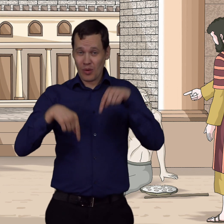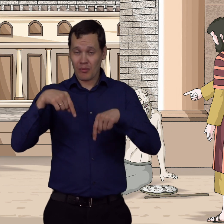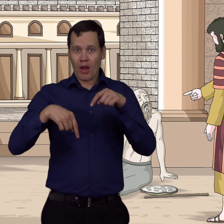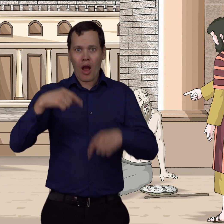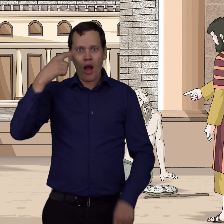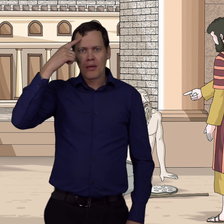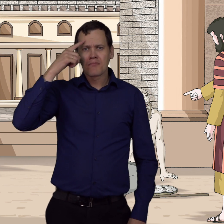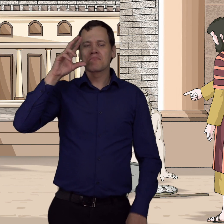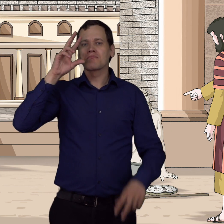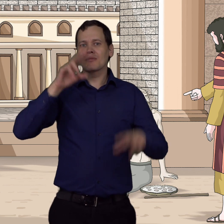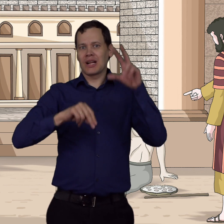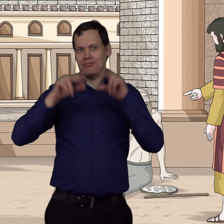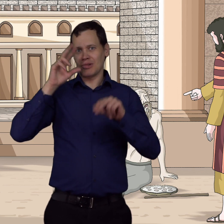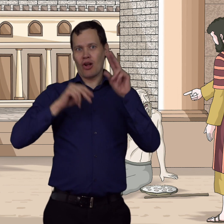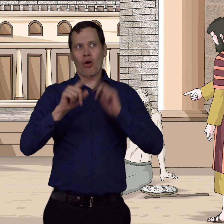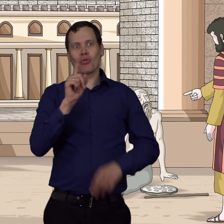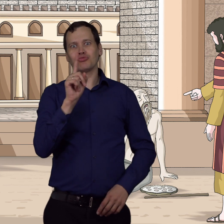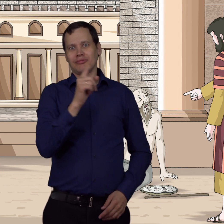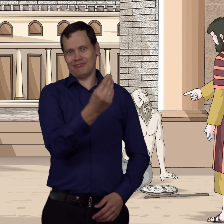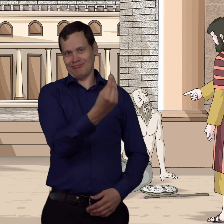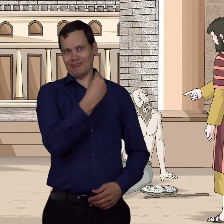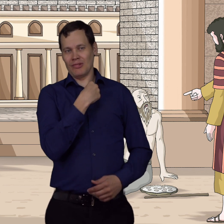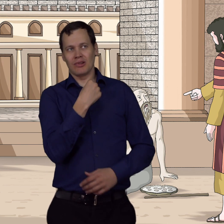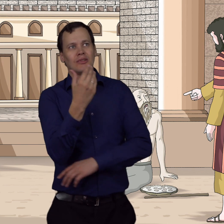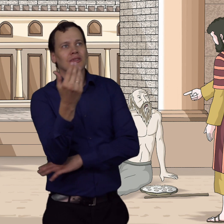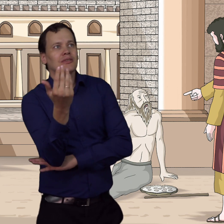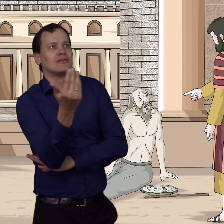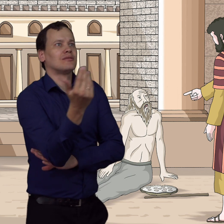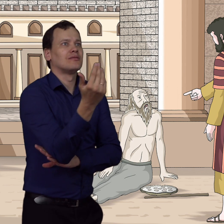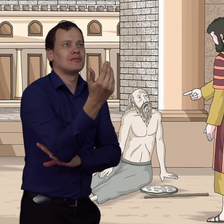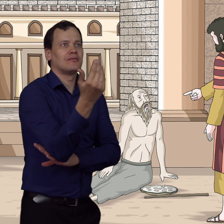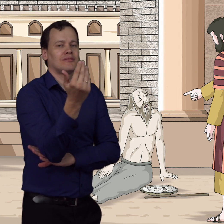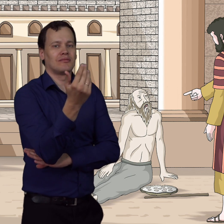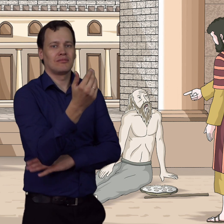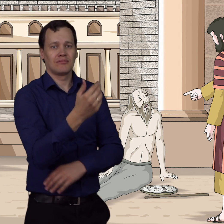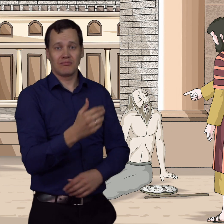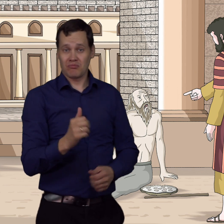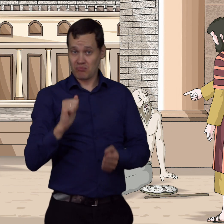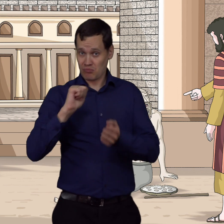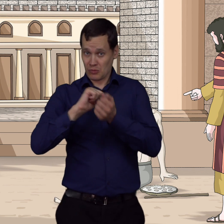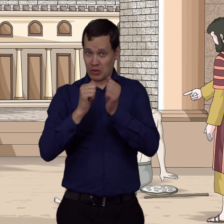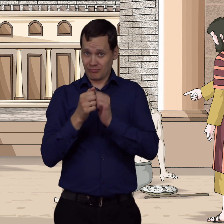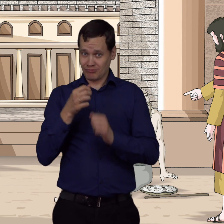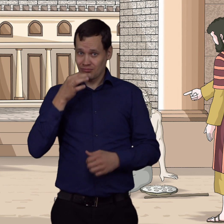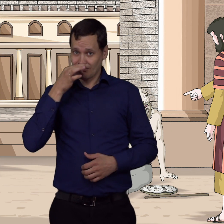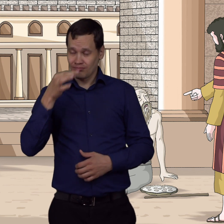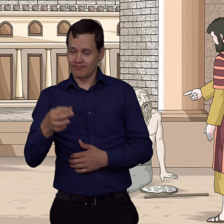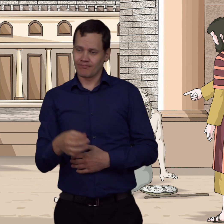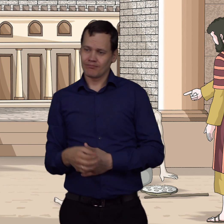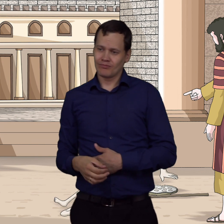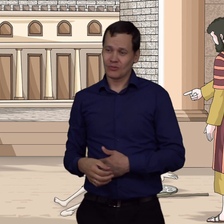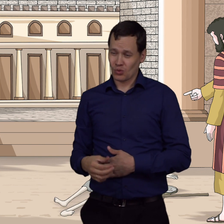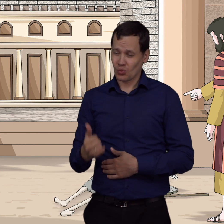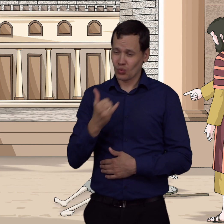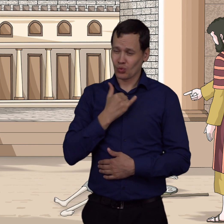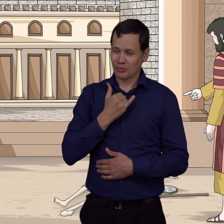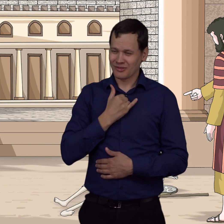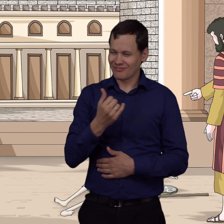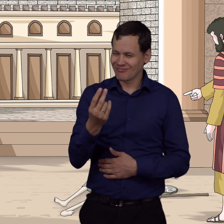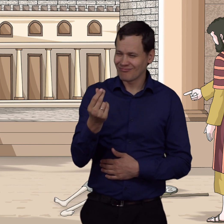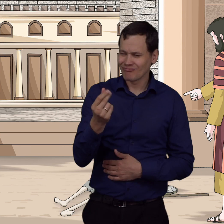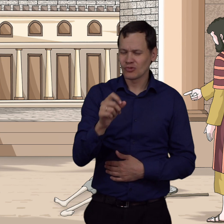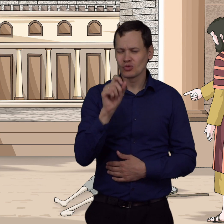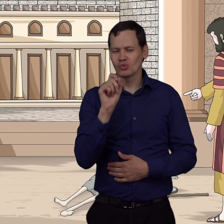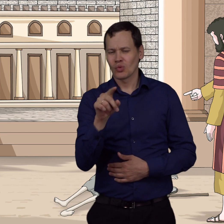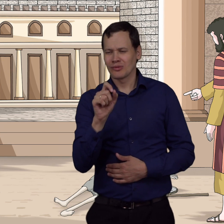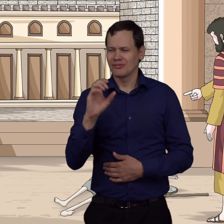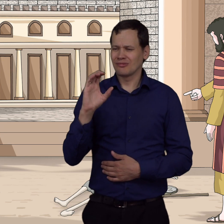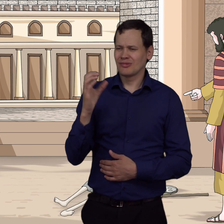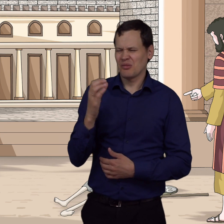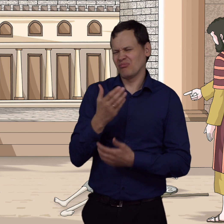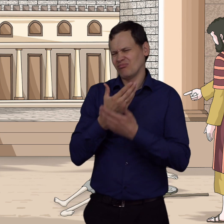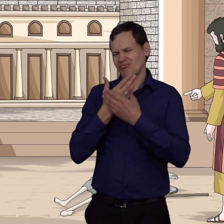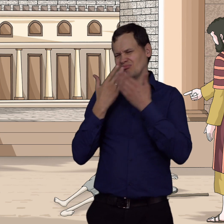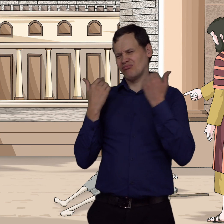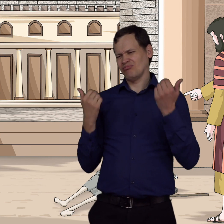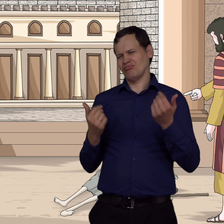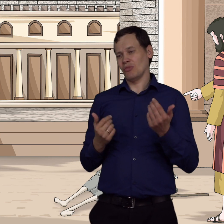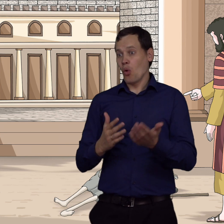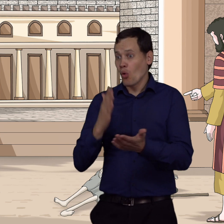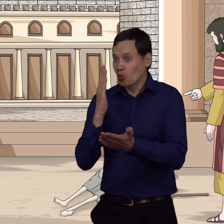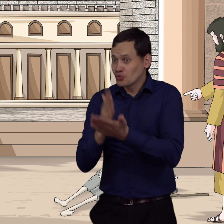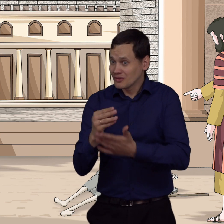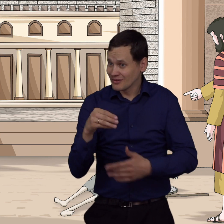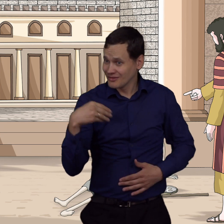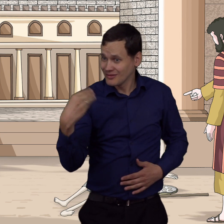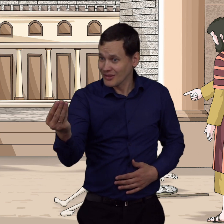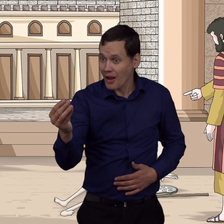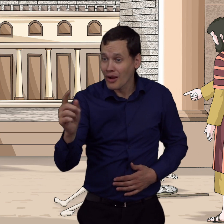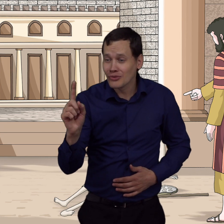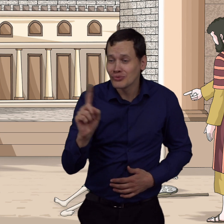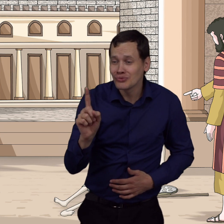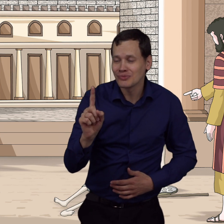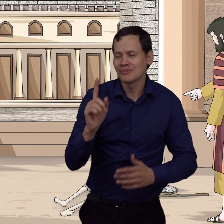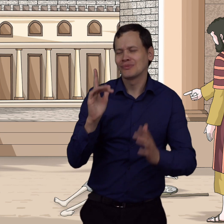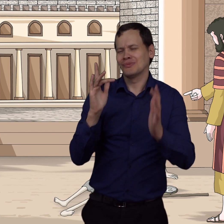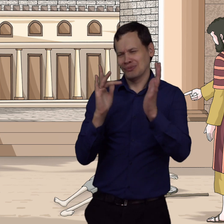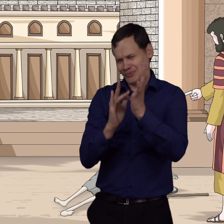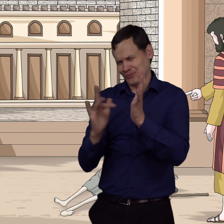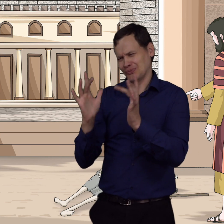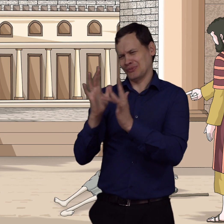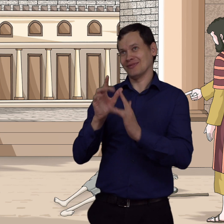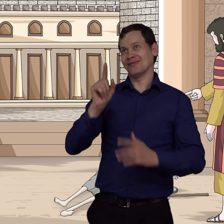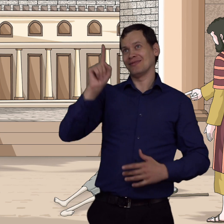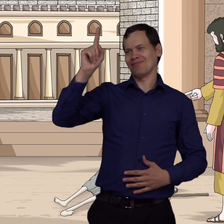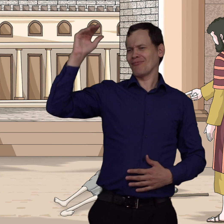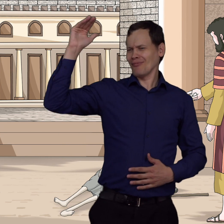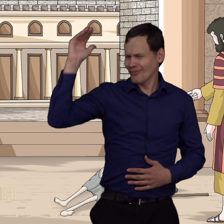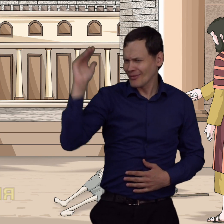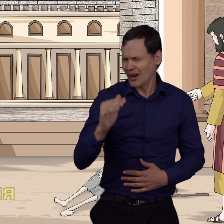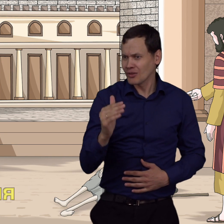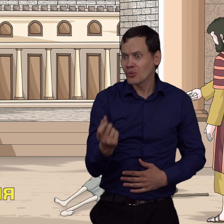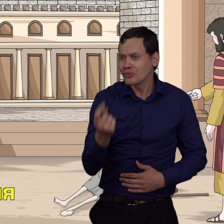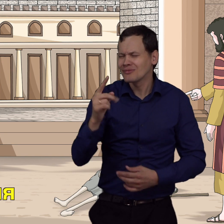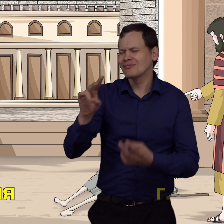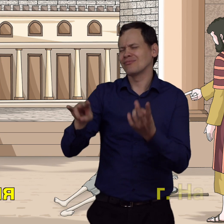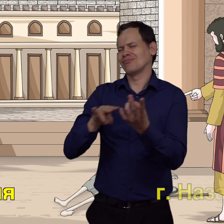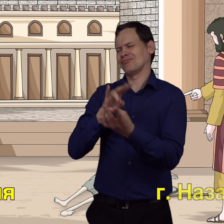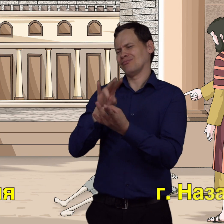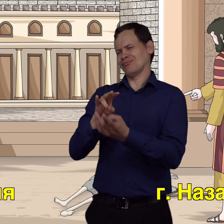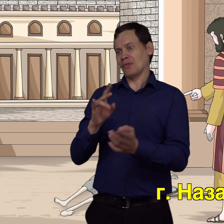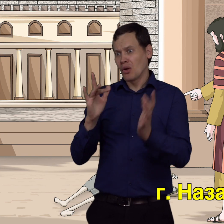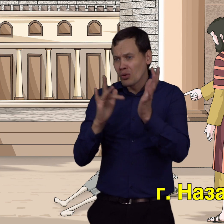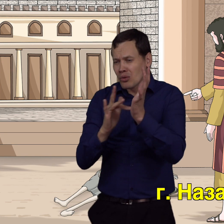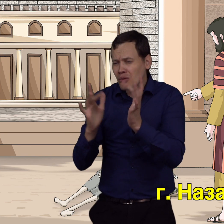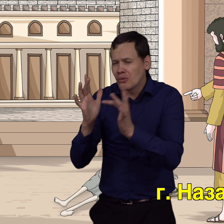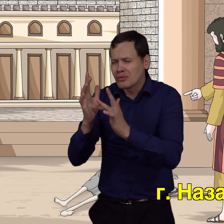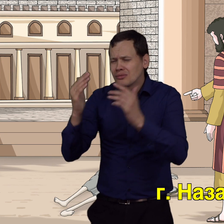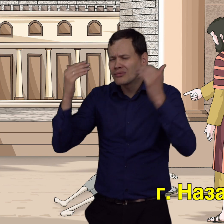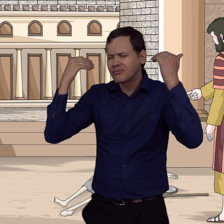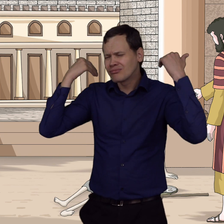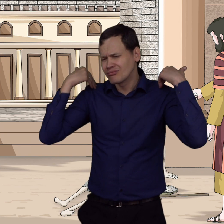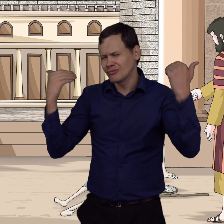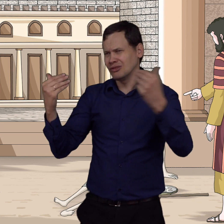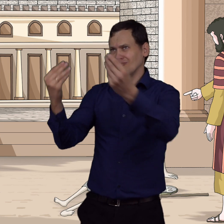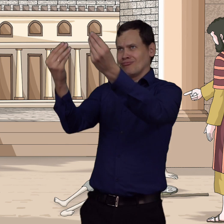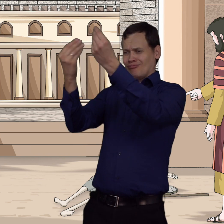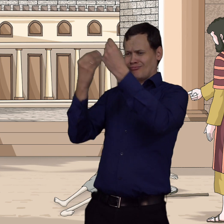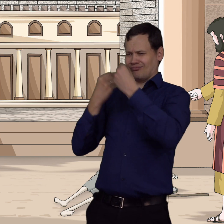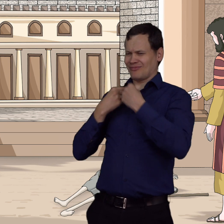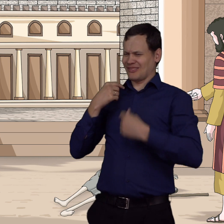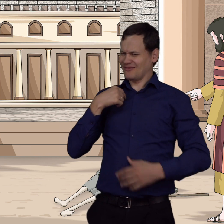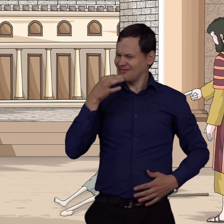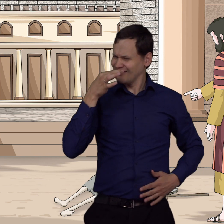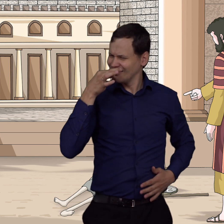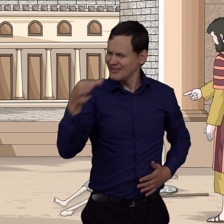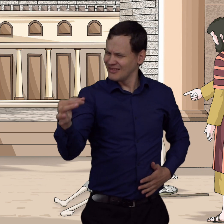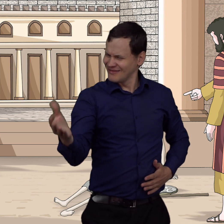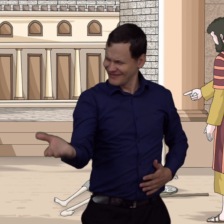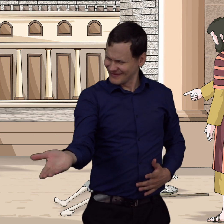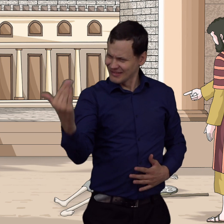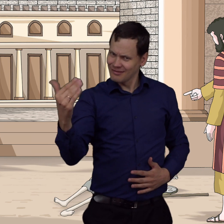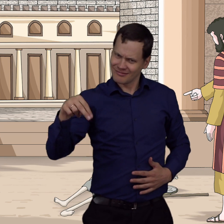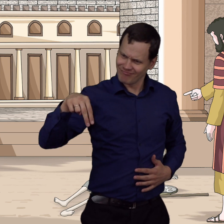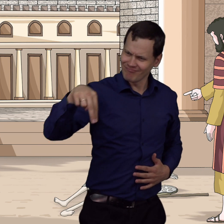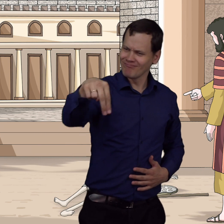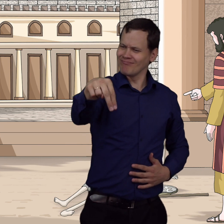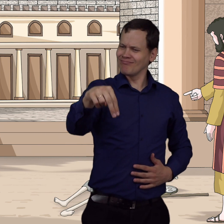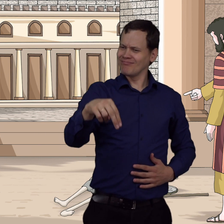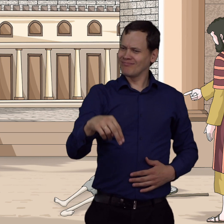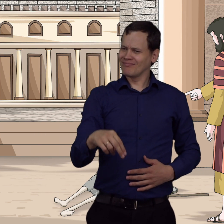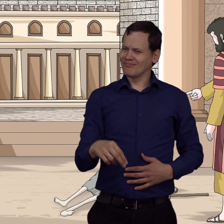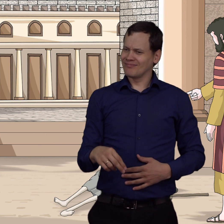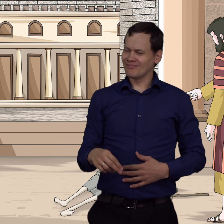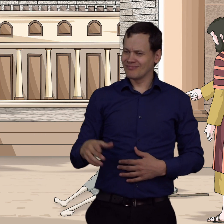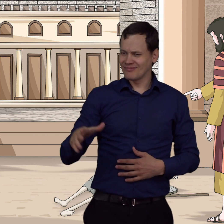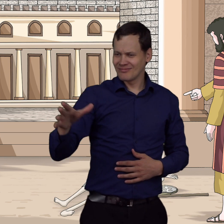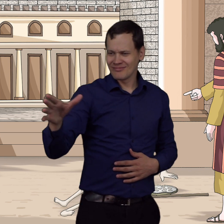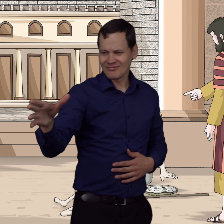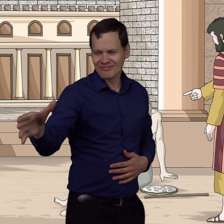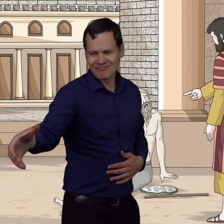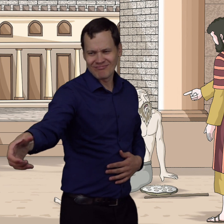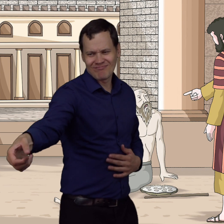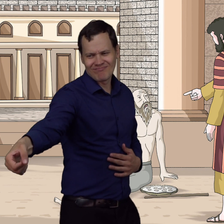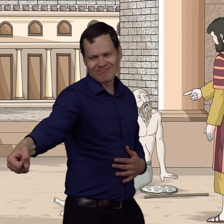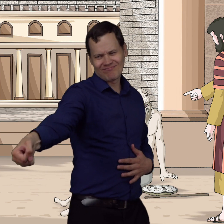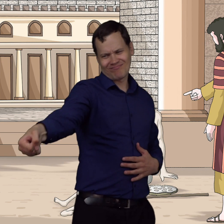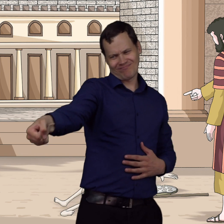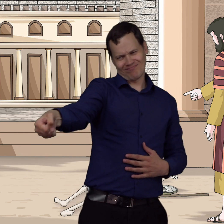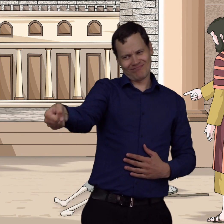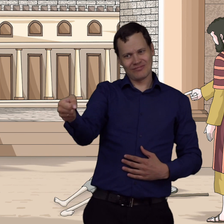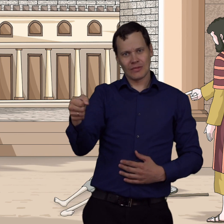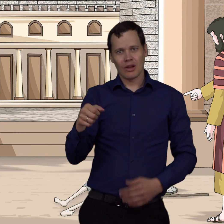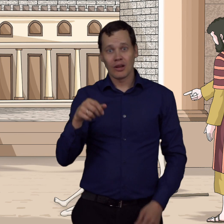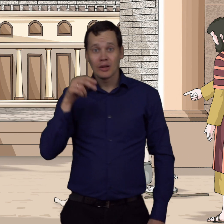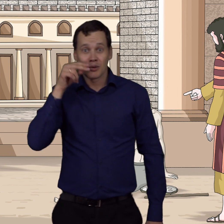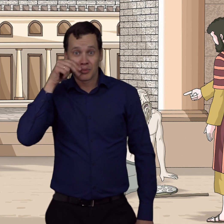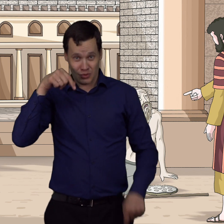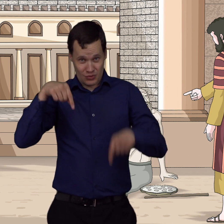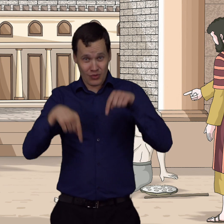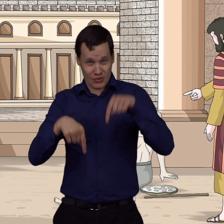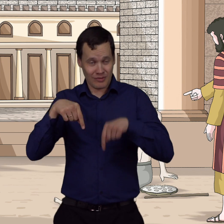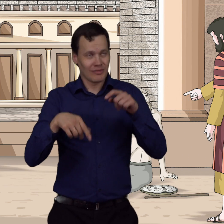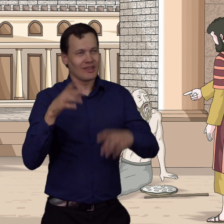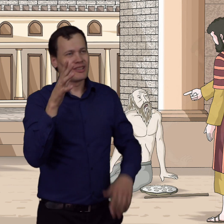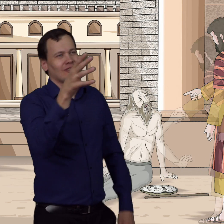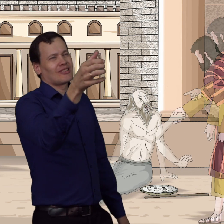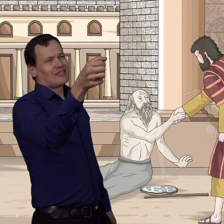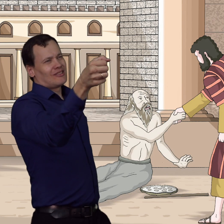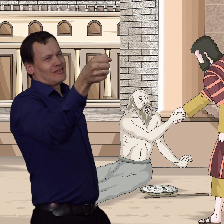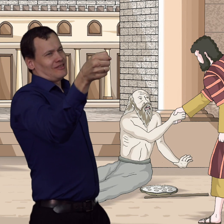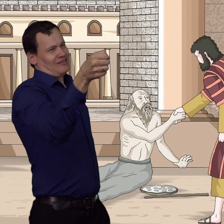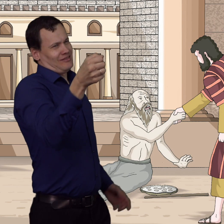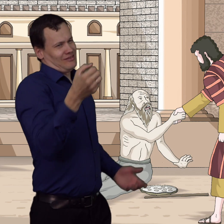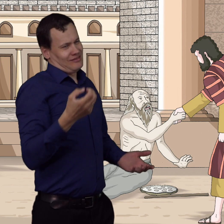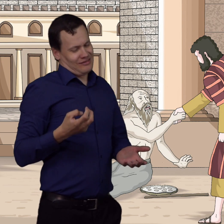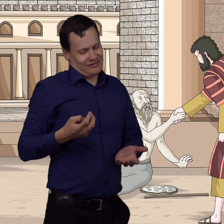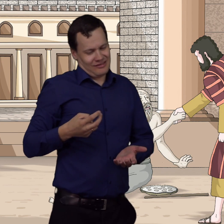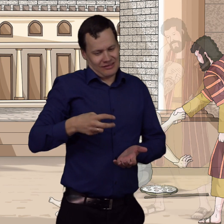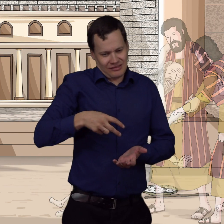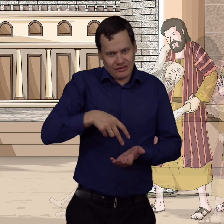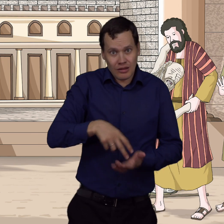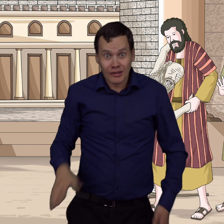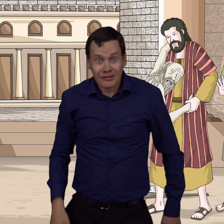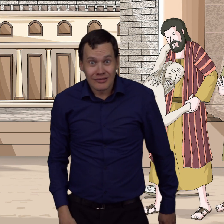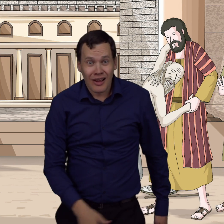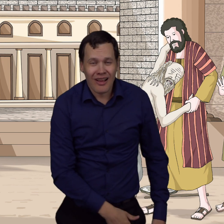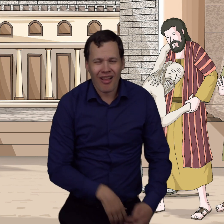But Peter said, “Silver or gold I do not have, but what I have I give you: In the name of Jesus Christ of Nazareth, get up and walk!”